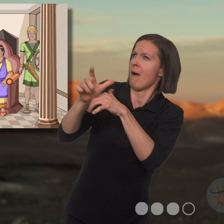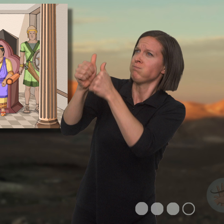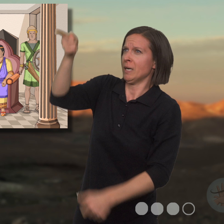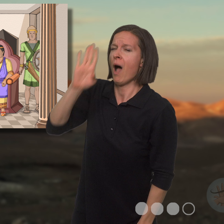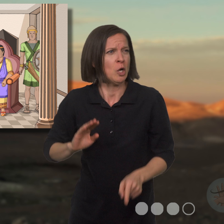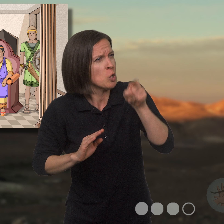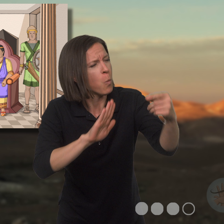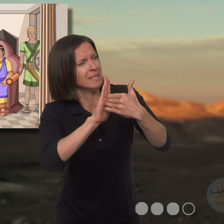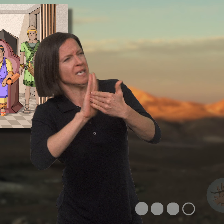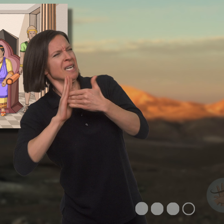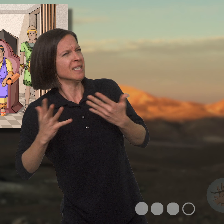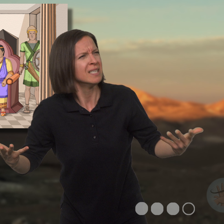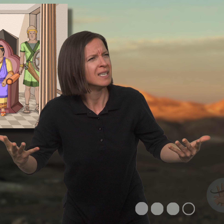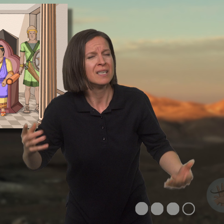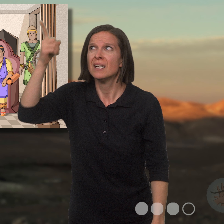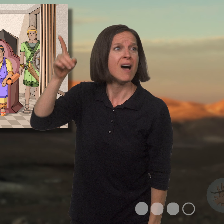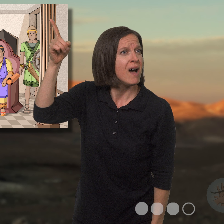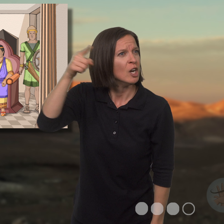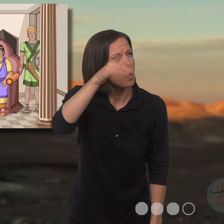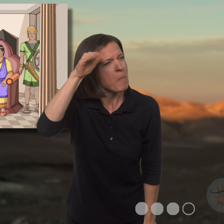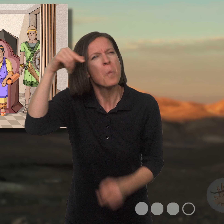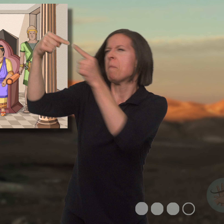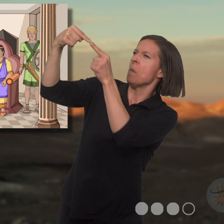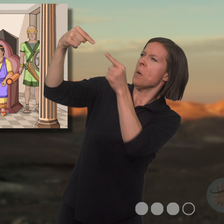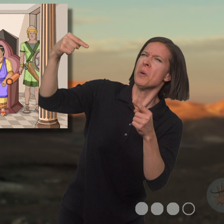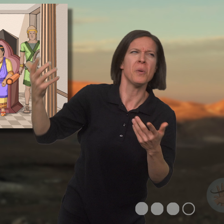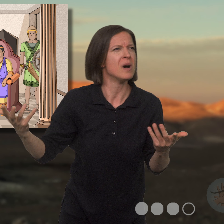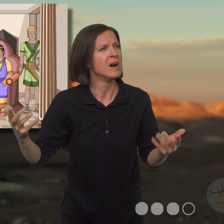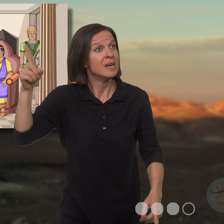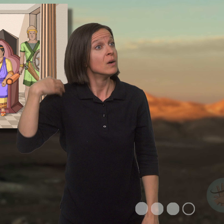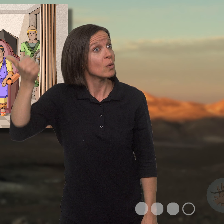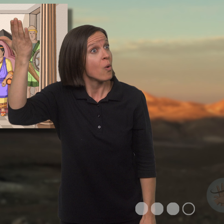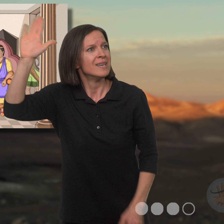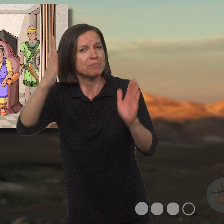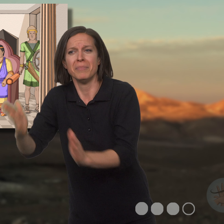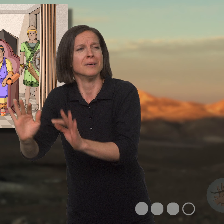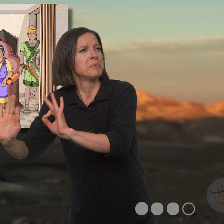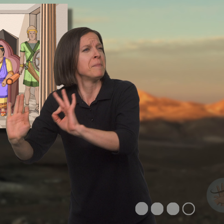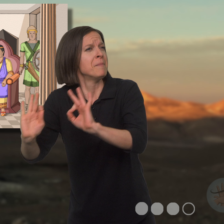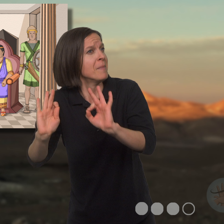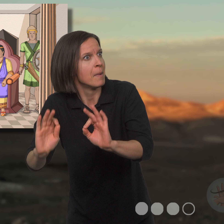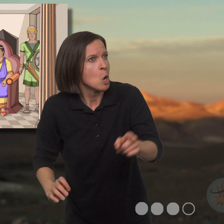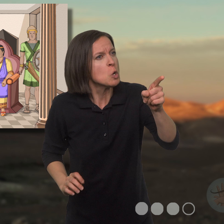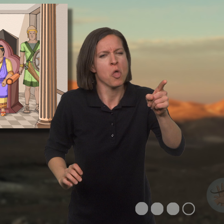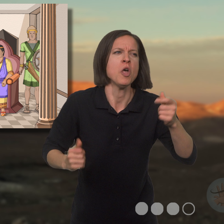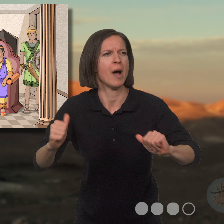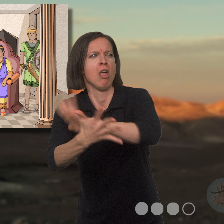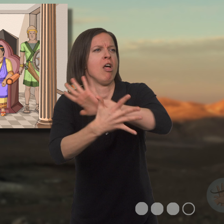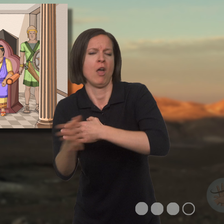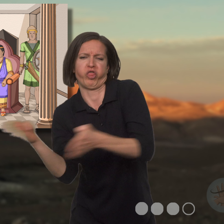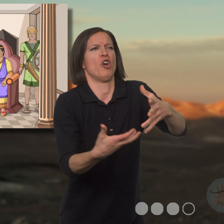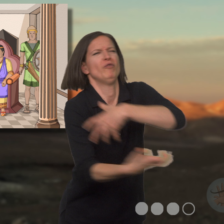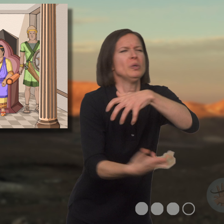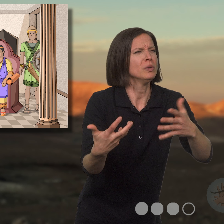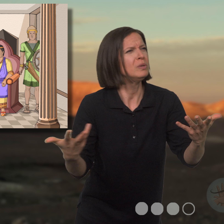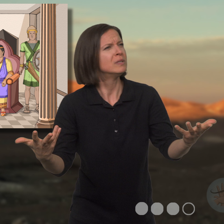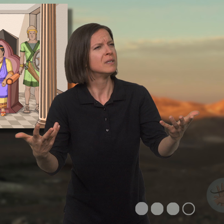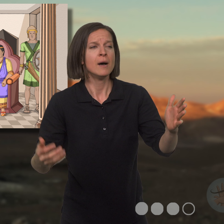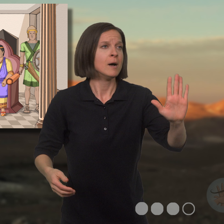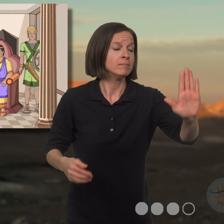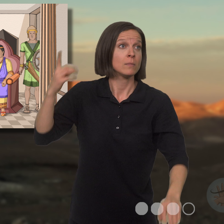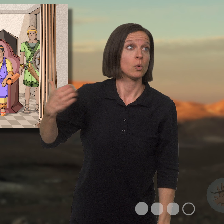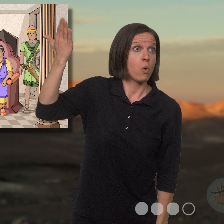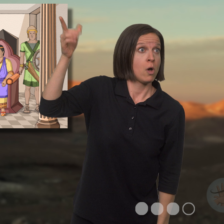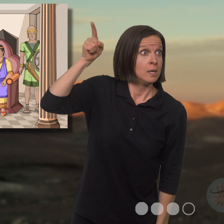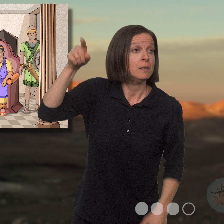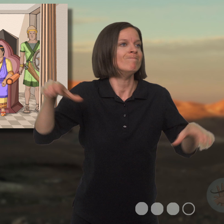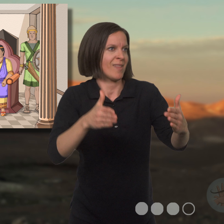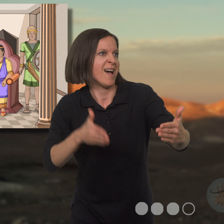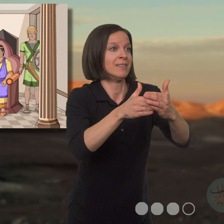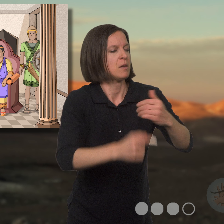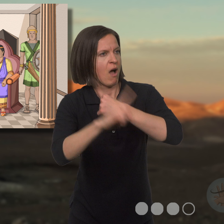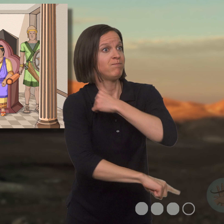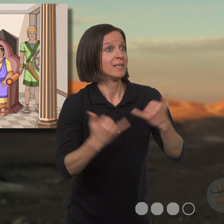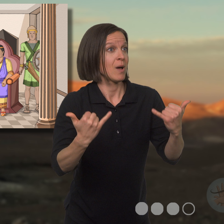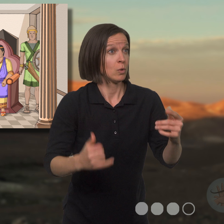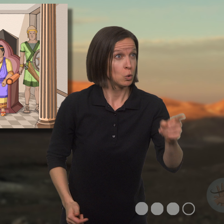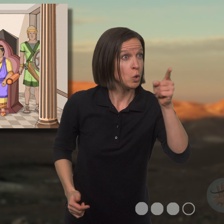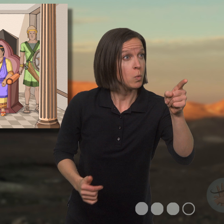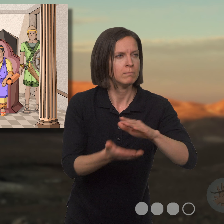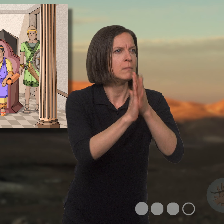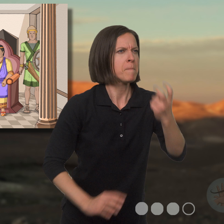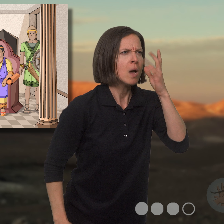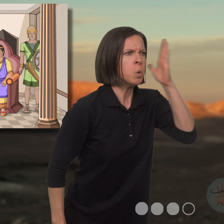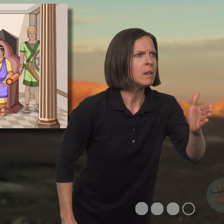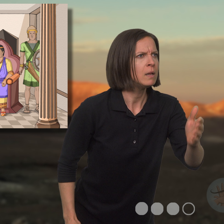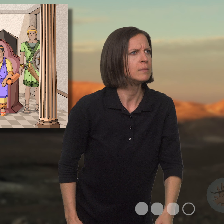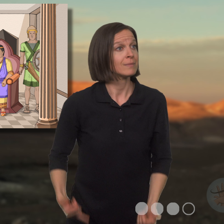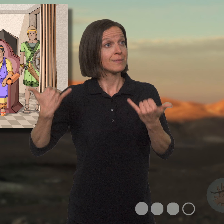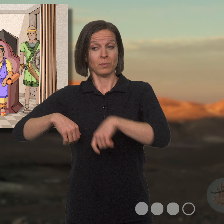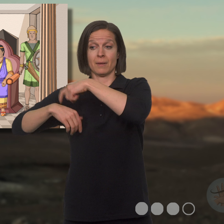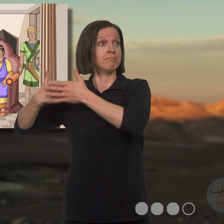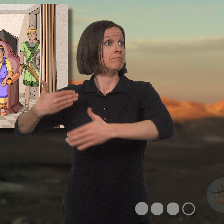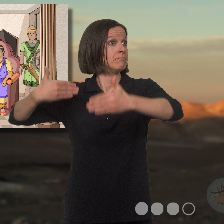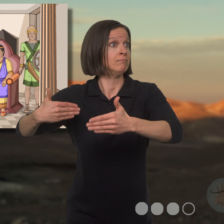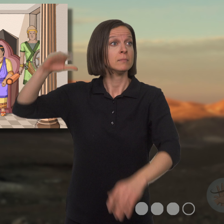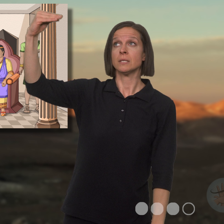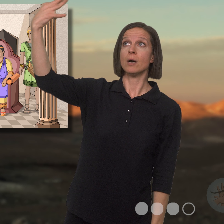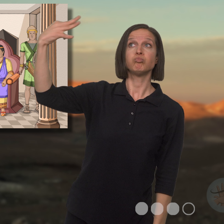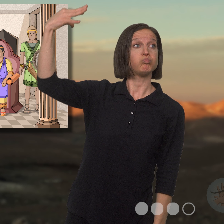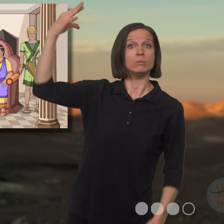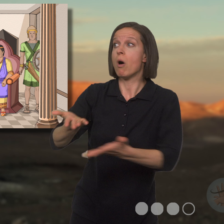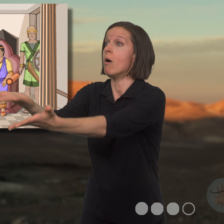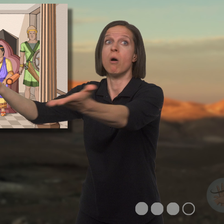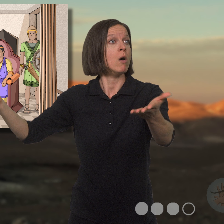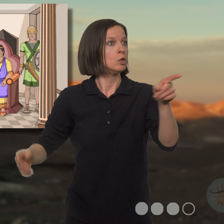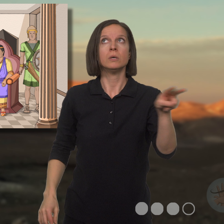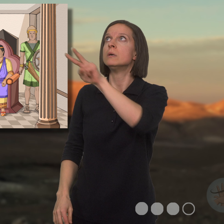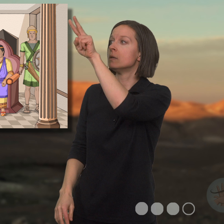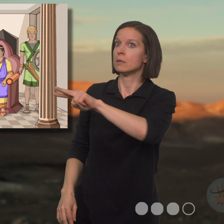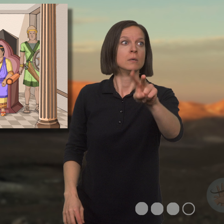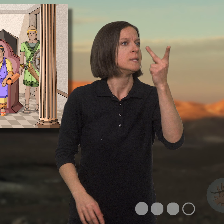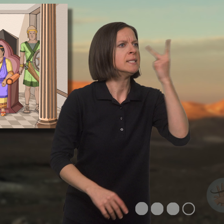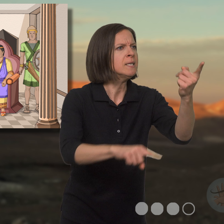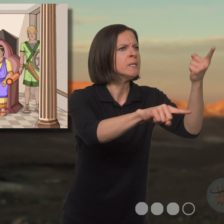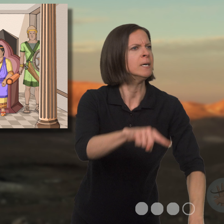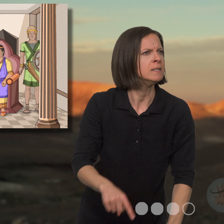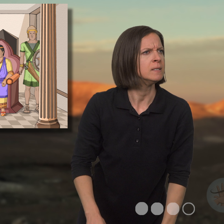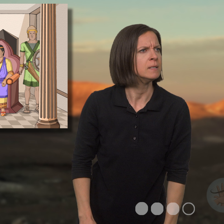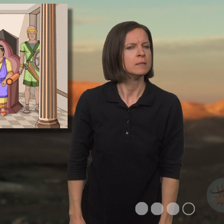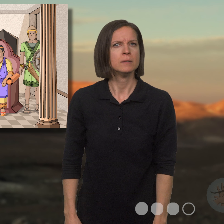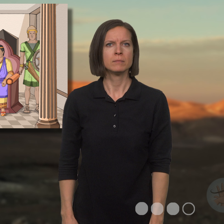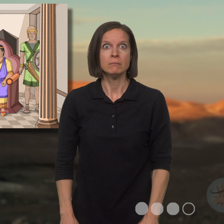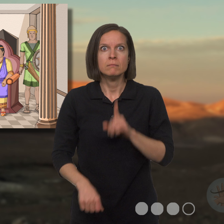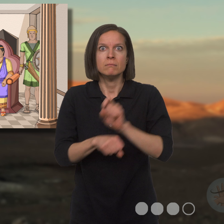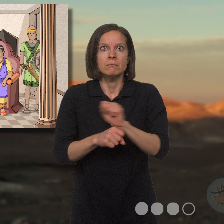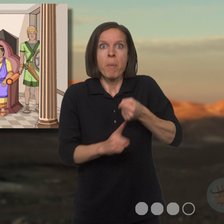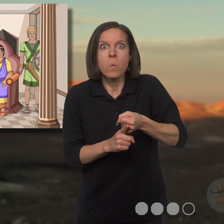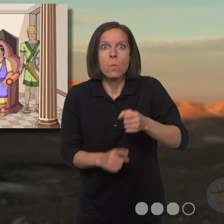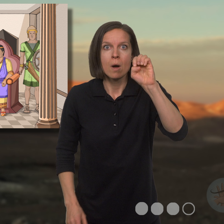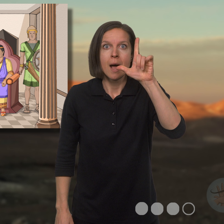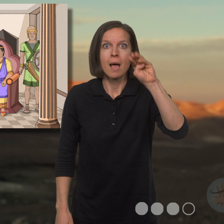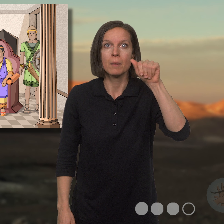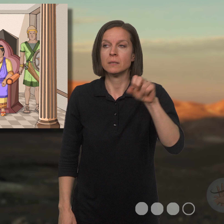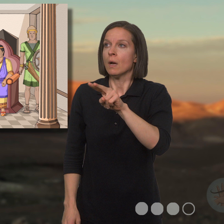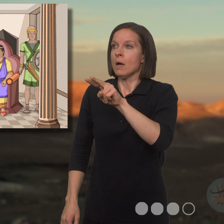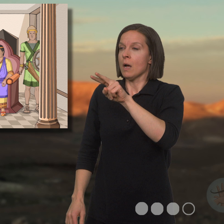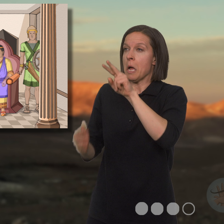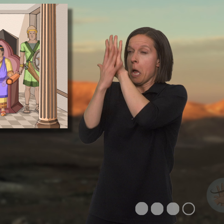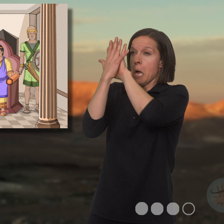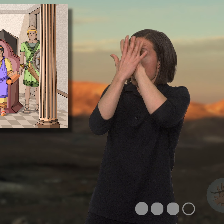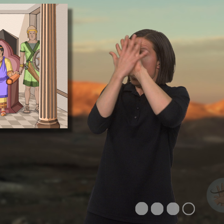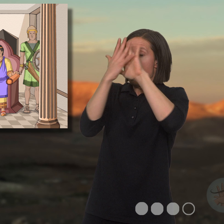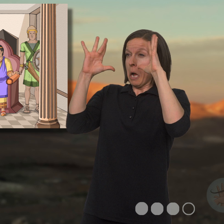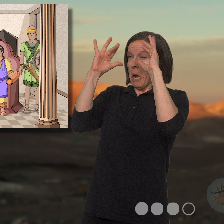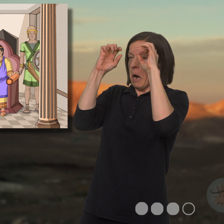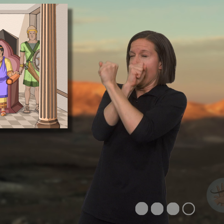Now look, the hand of the Lord is against you, and for a time you will be blind and unable to see the light of the sun.”